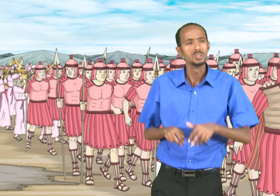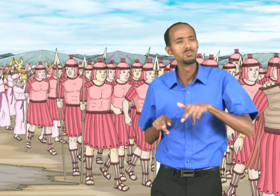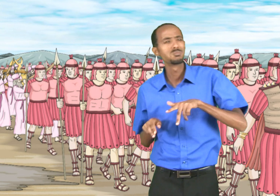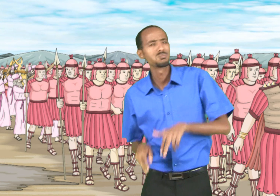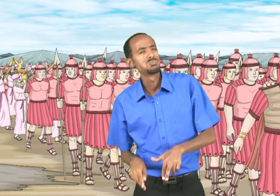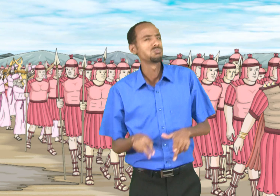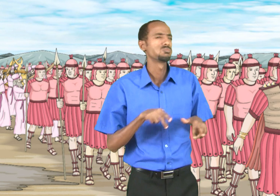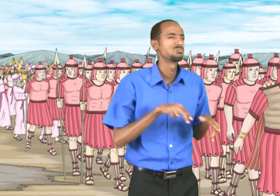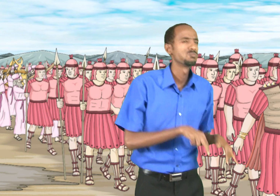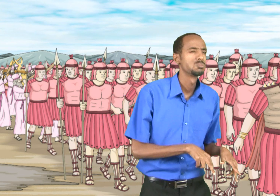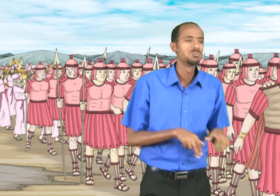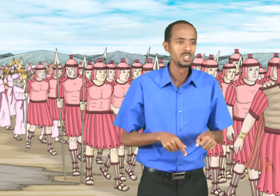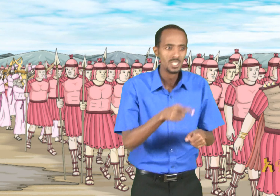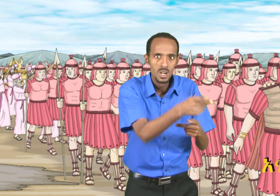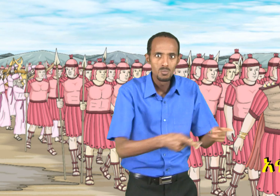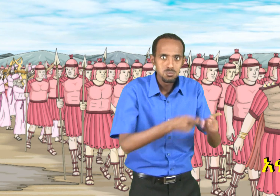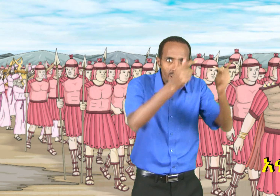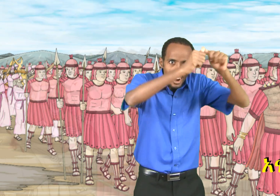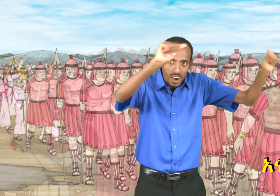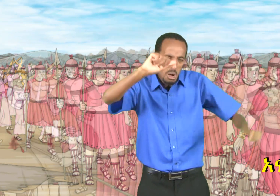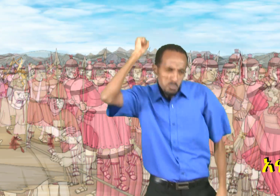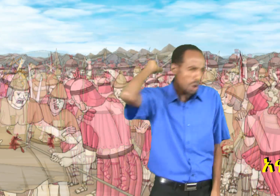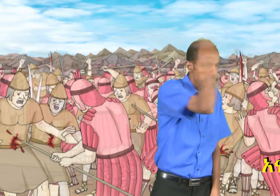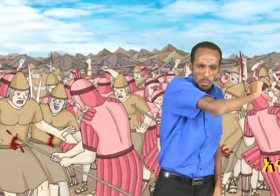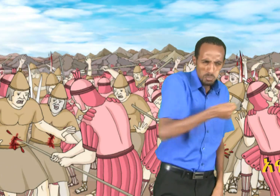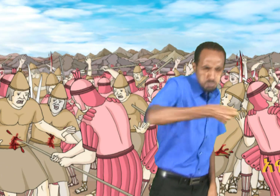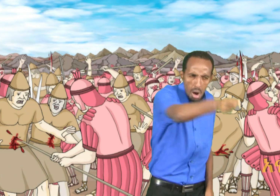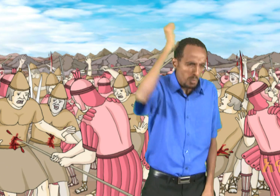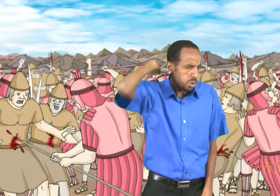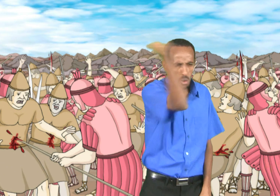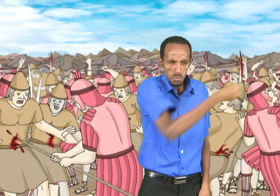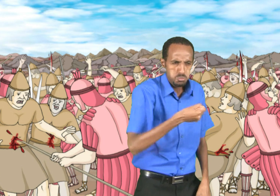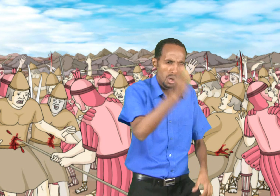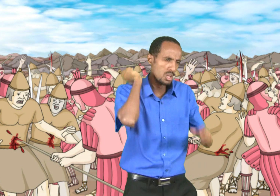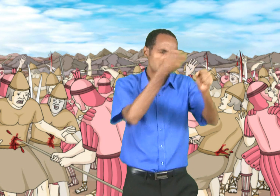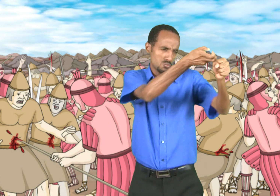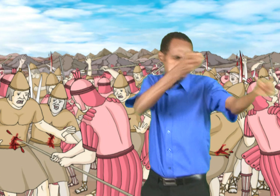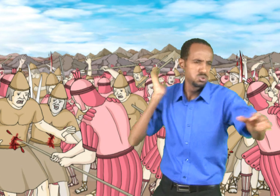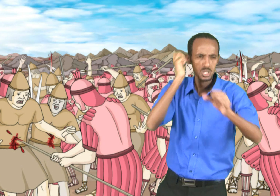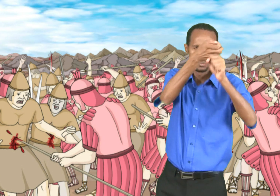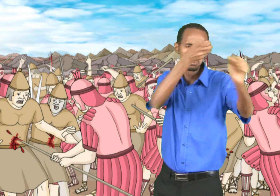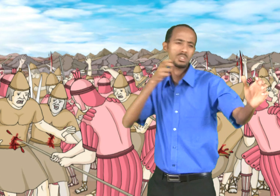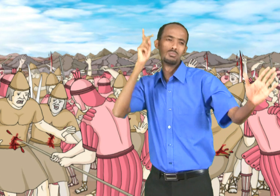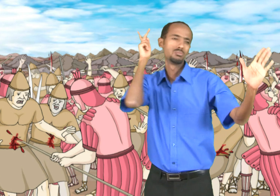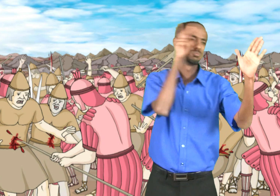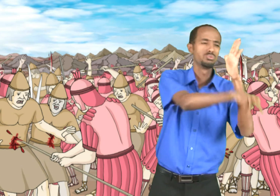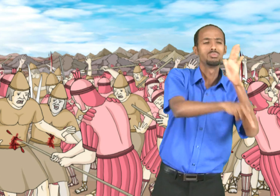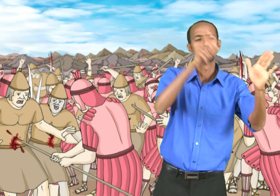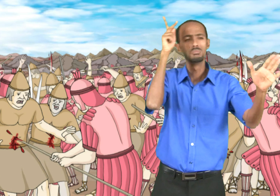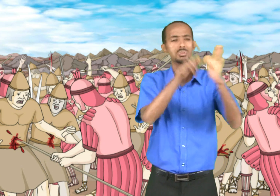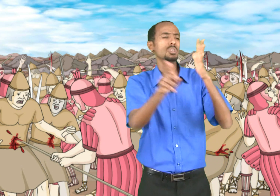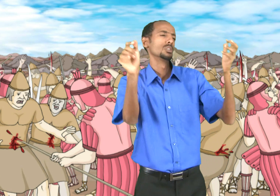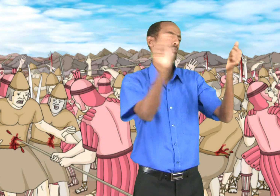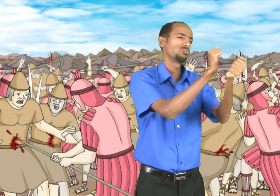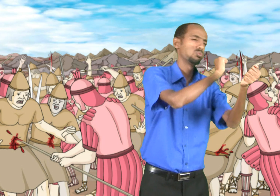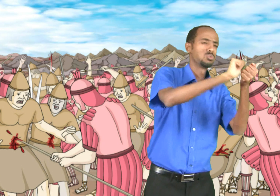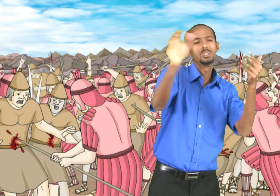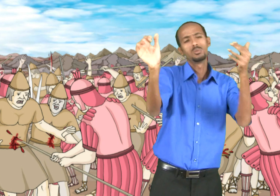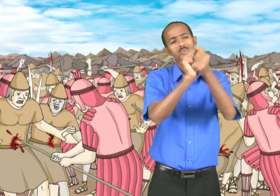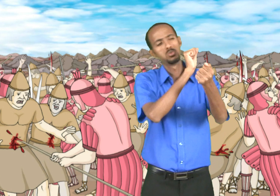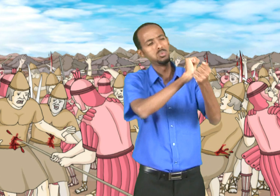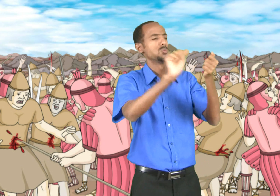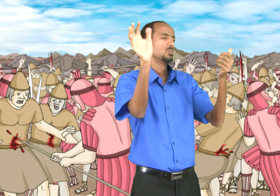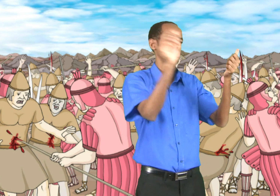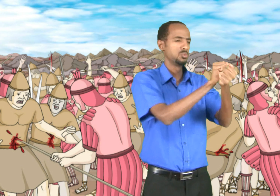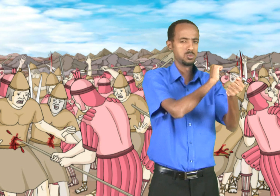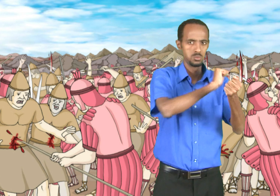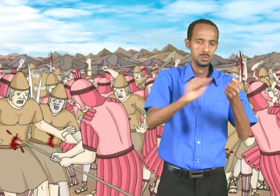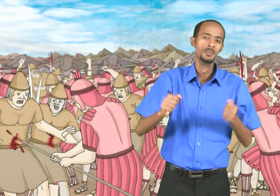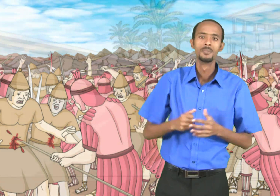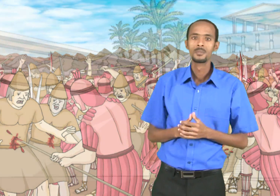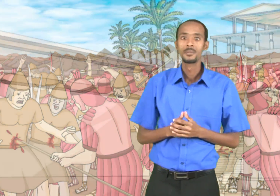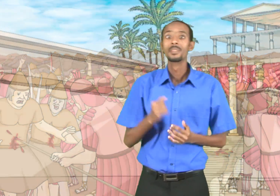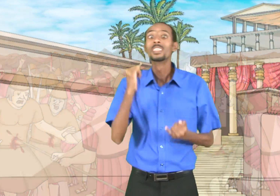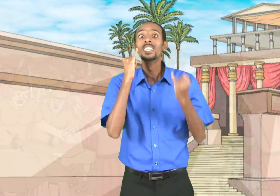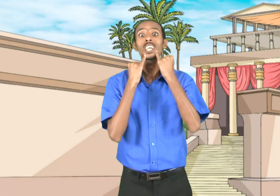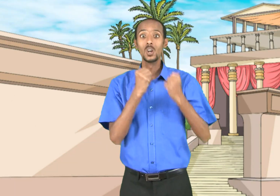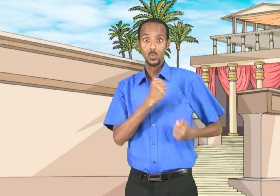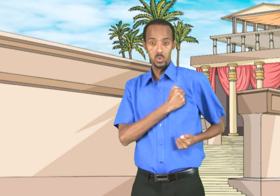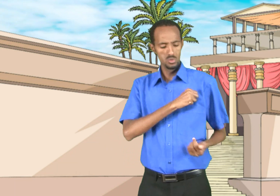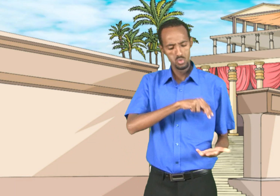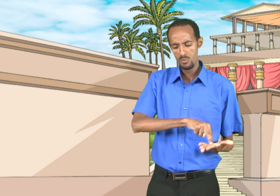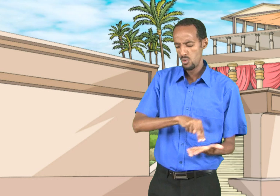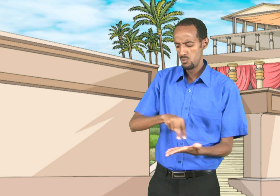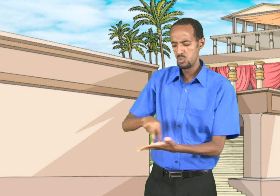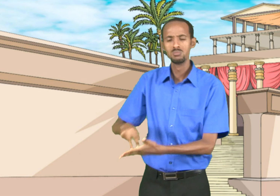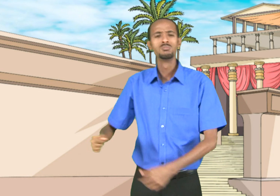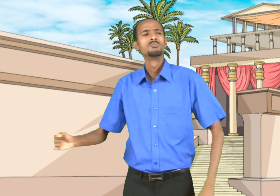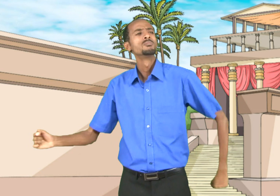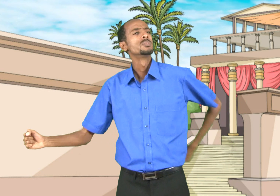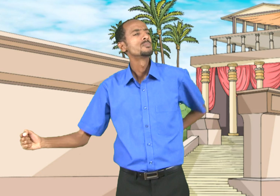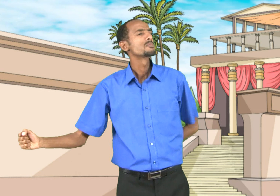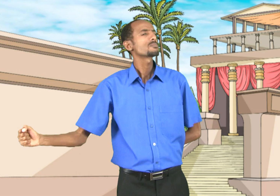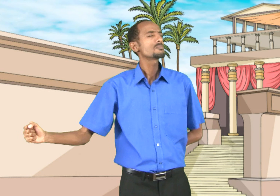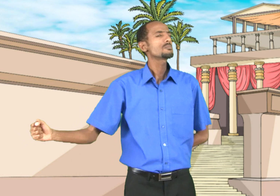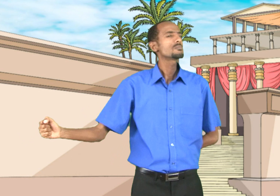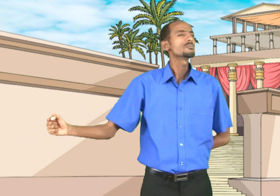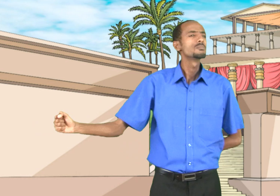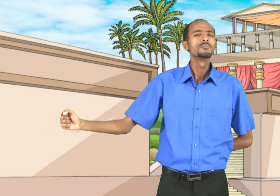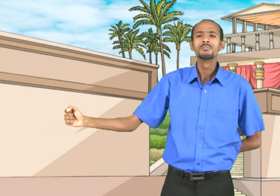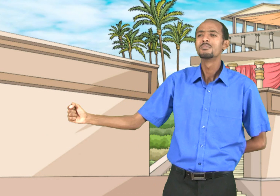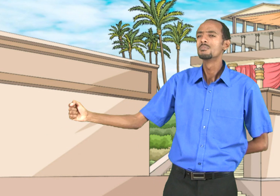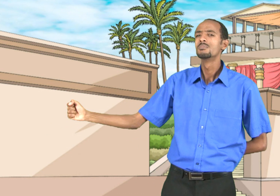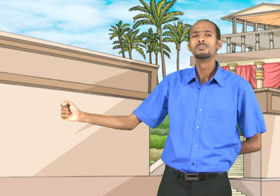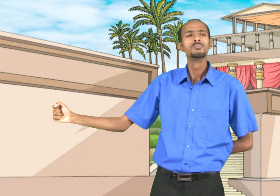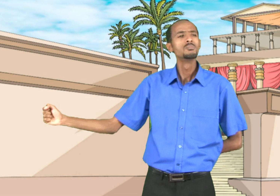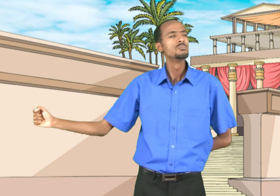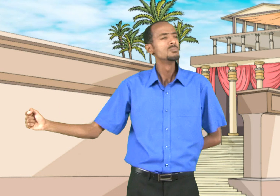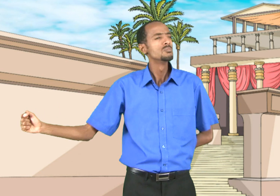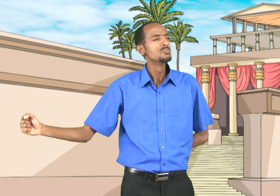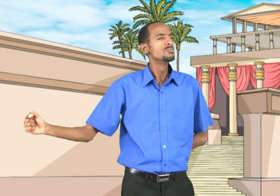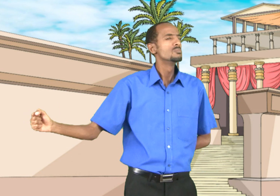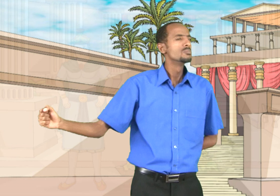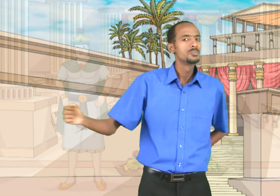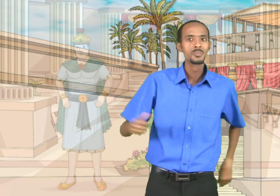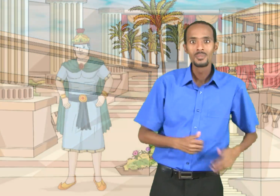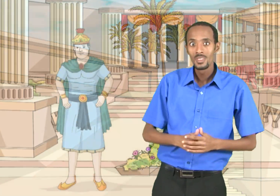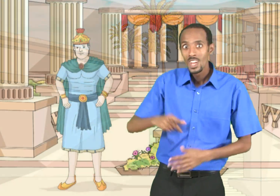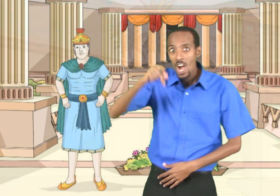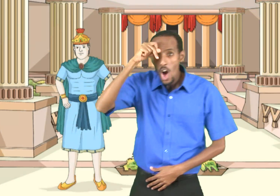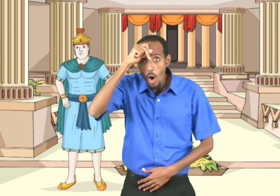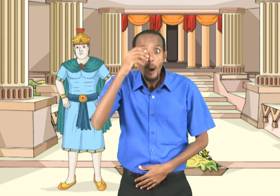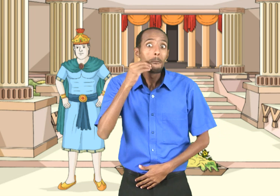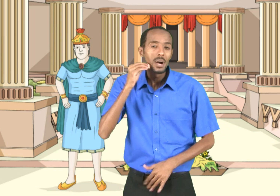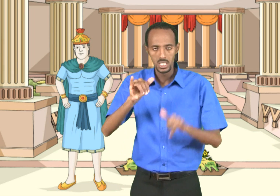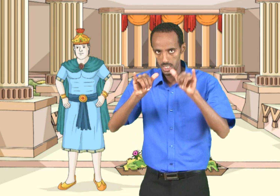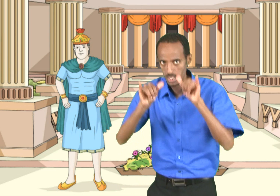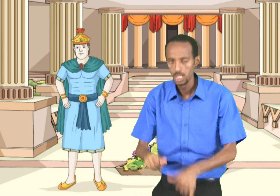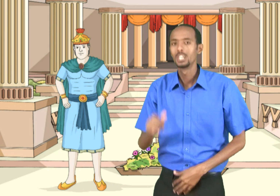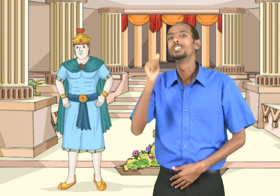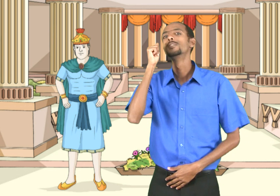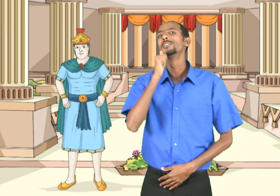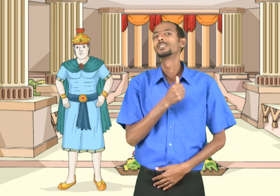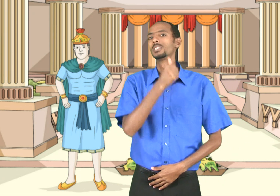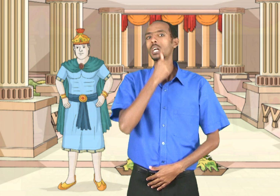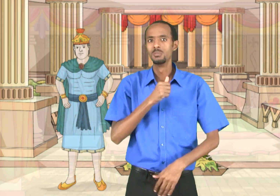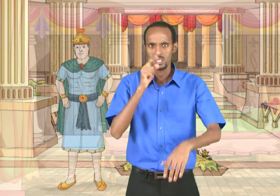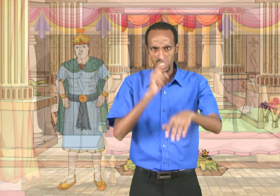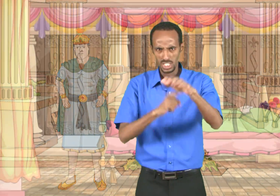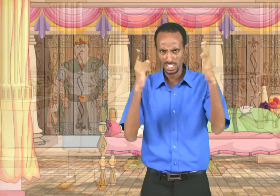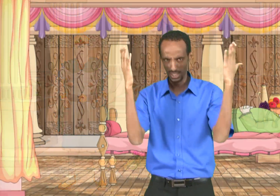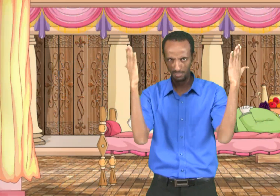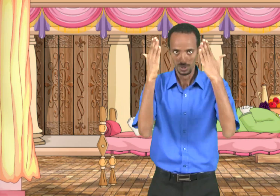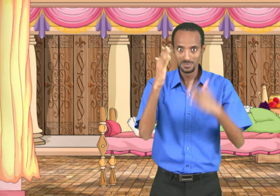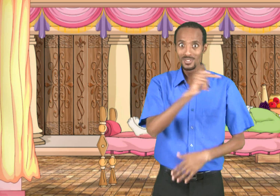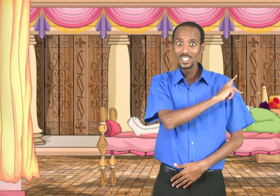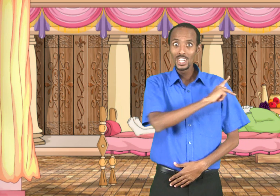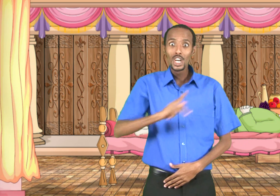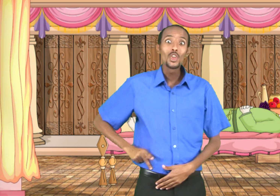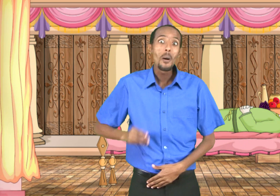They destroyed the Ammonites and besieged Rabbah, but David remained in Jerusalem.